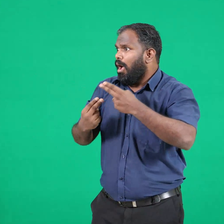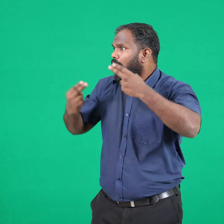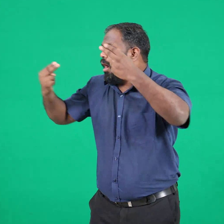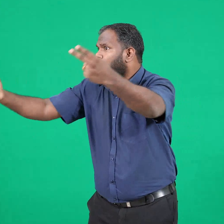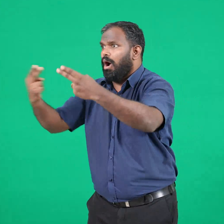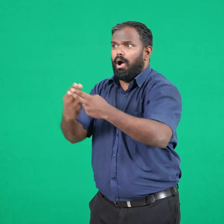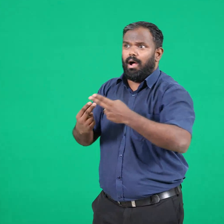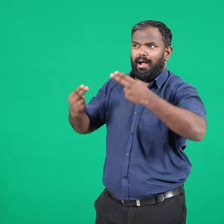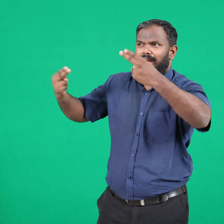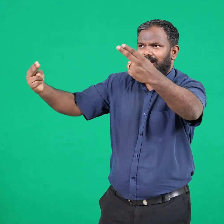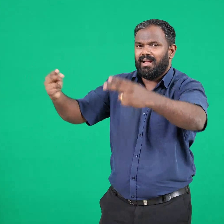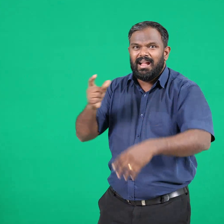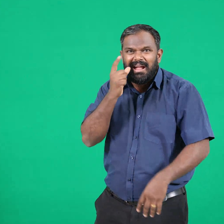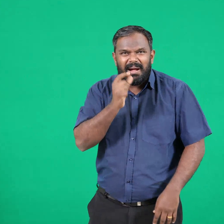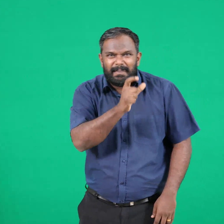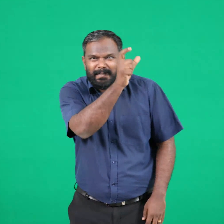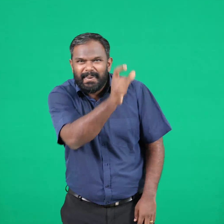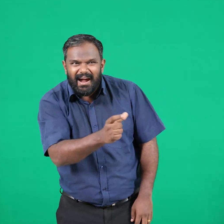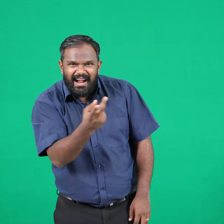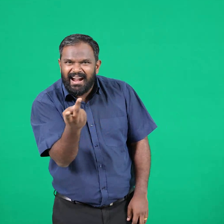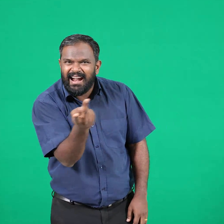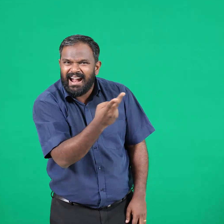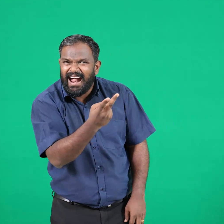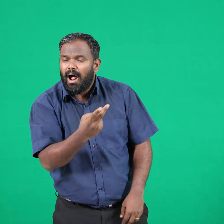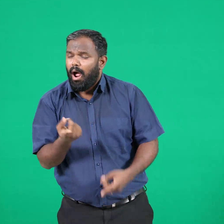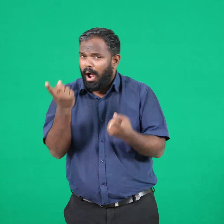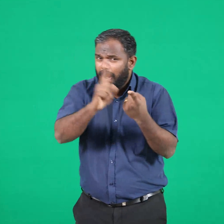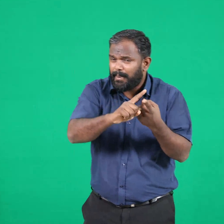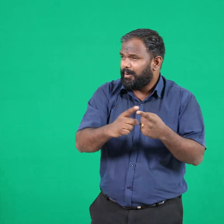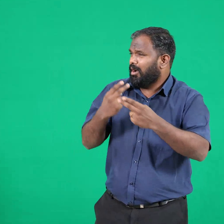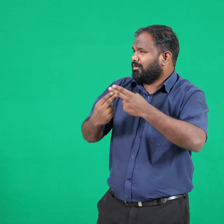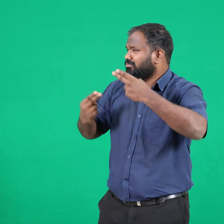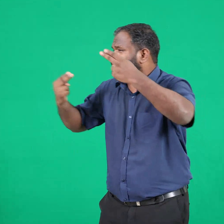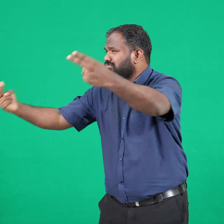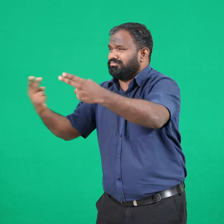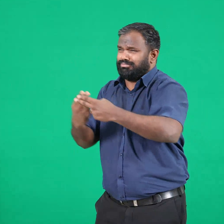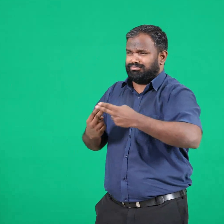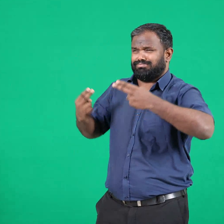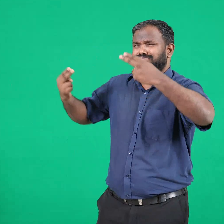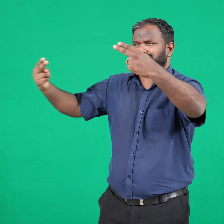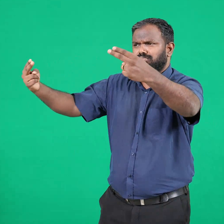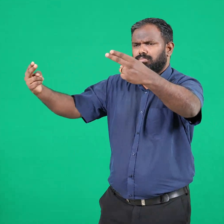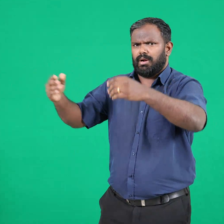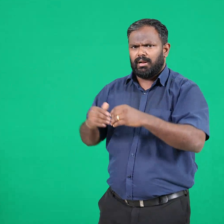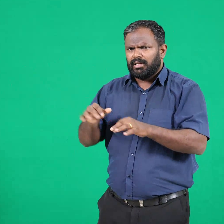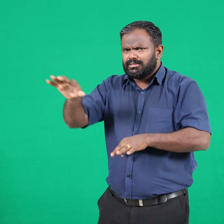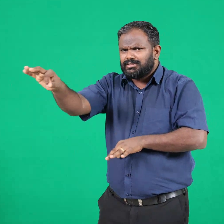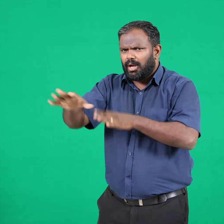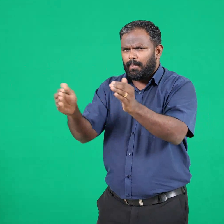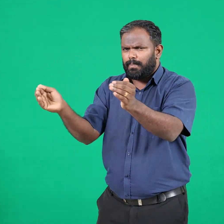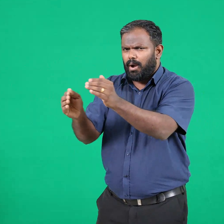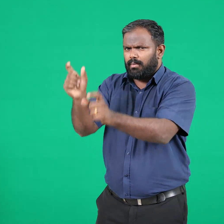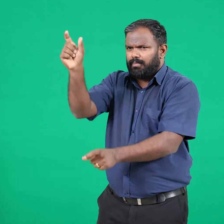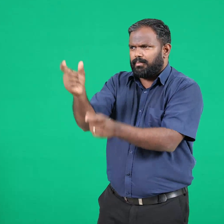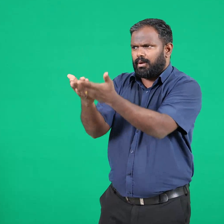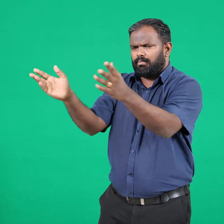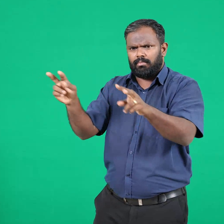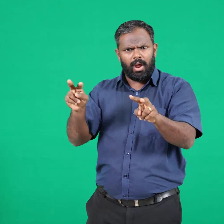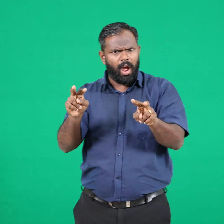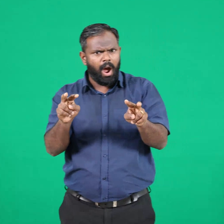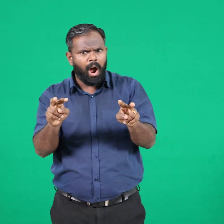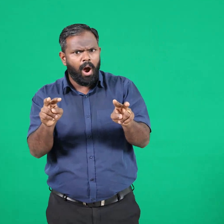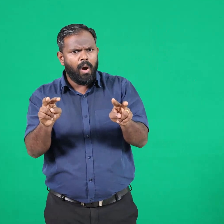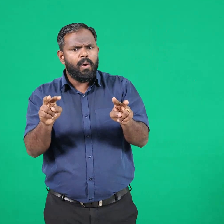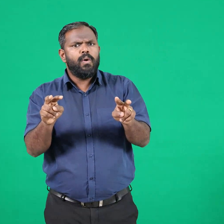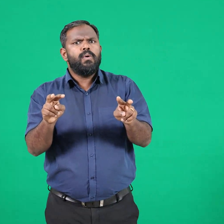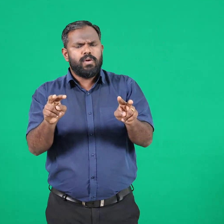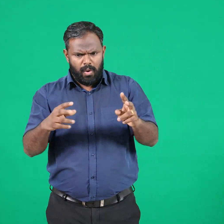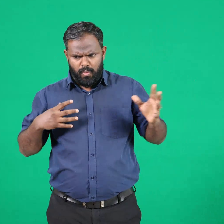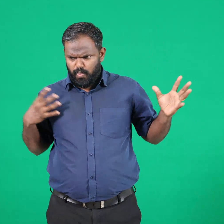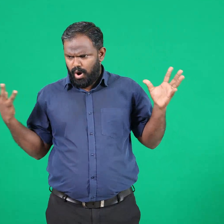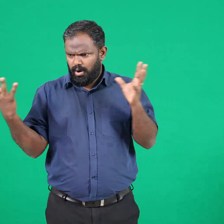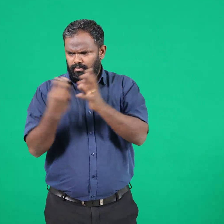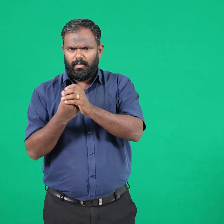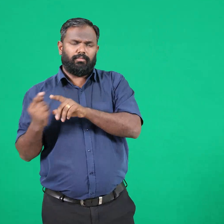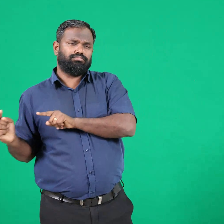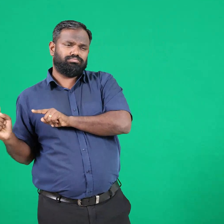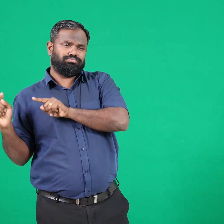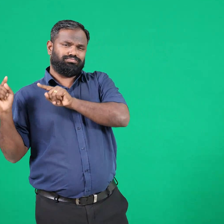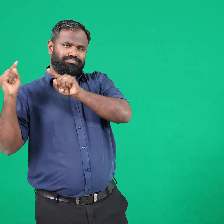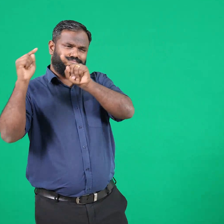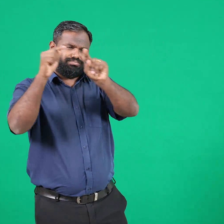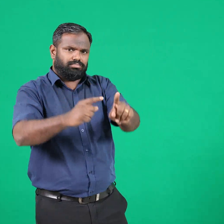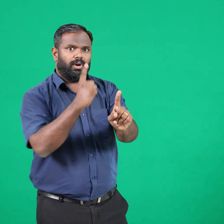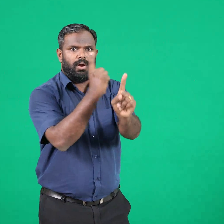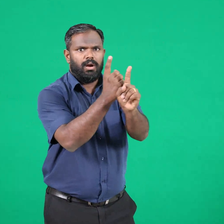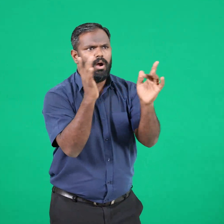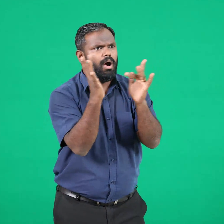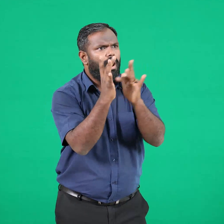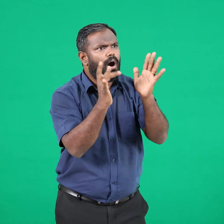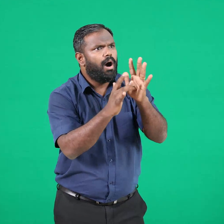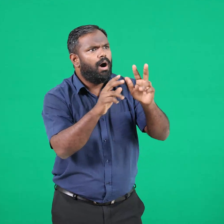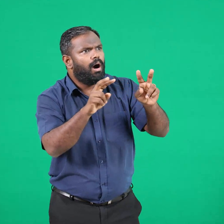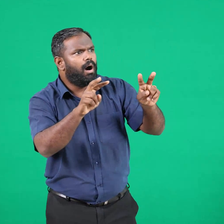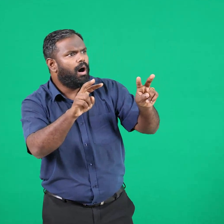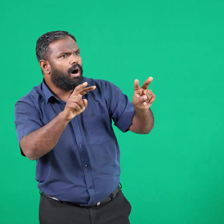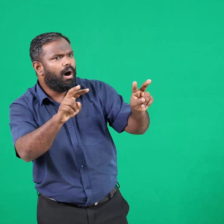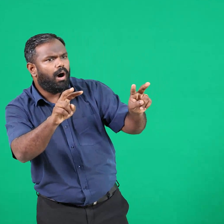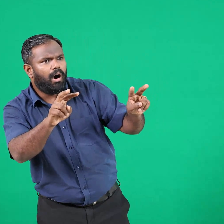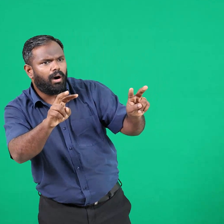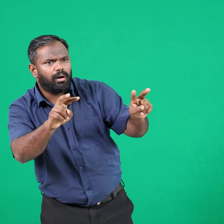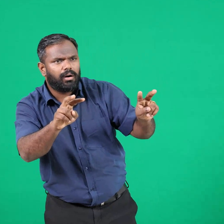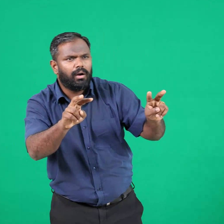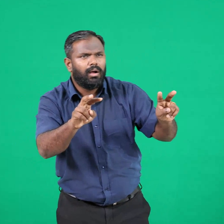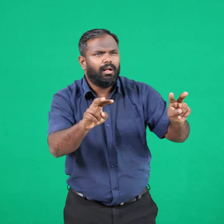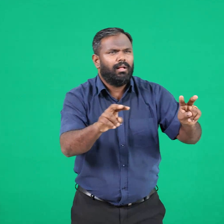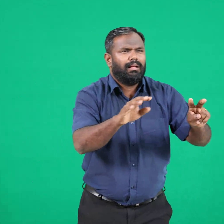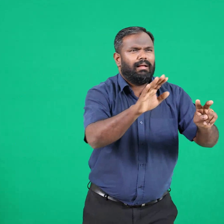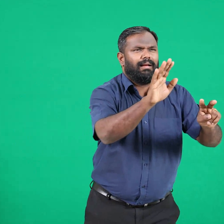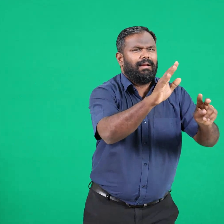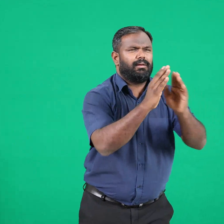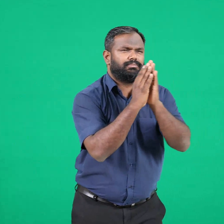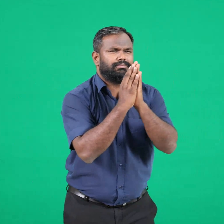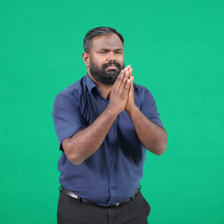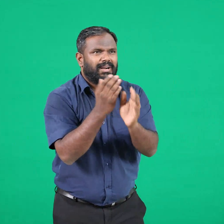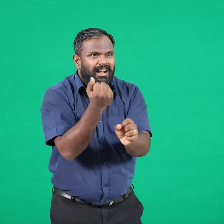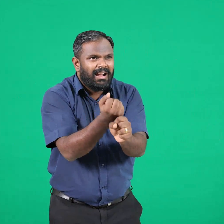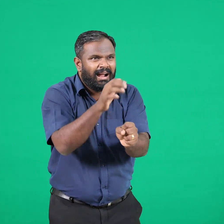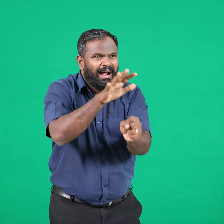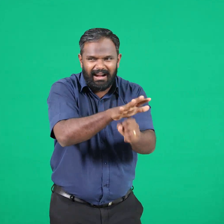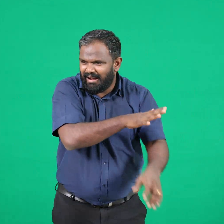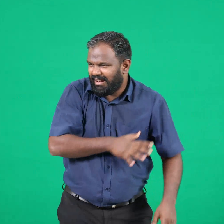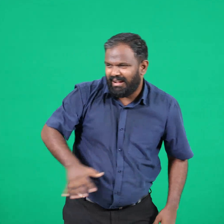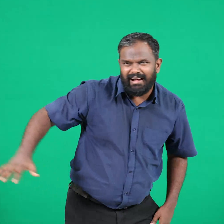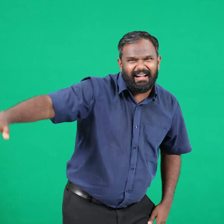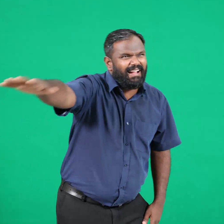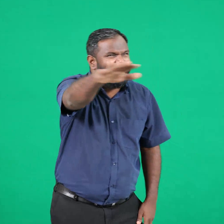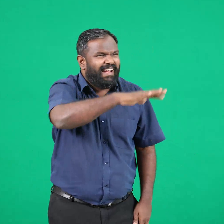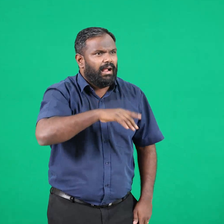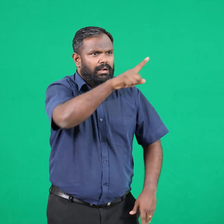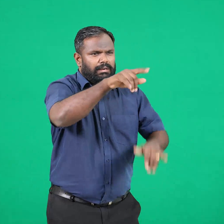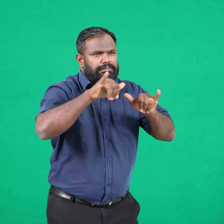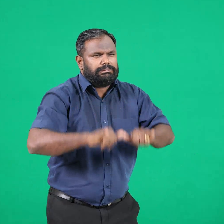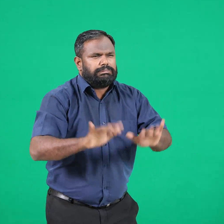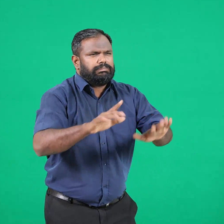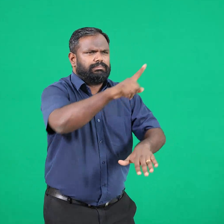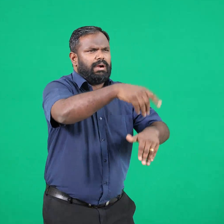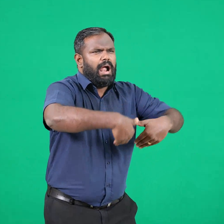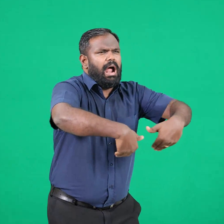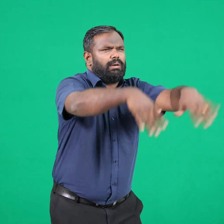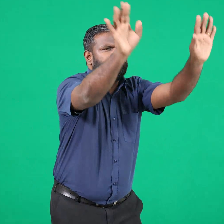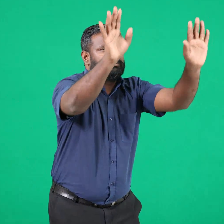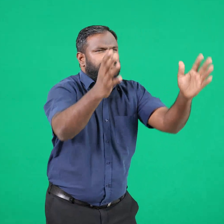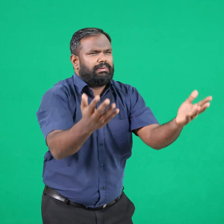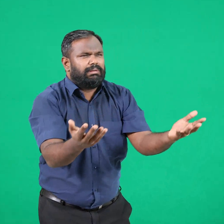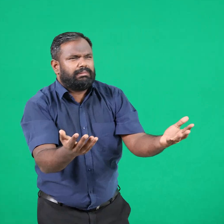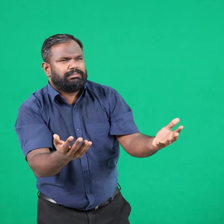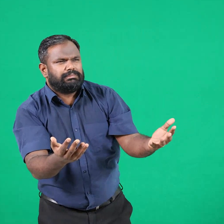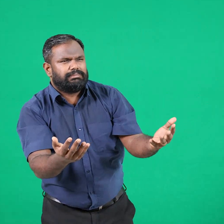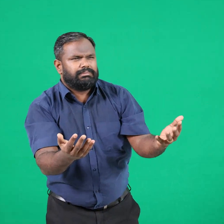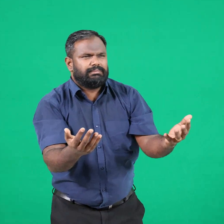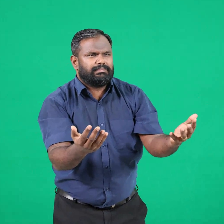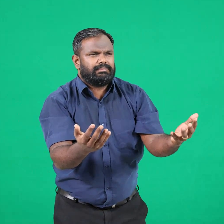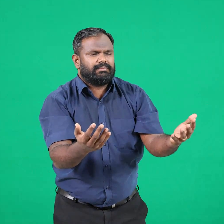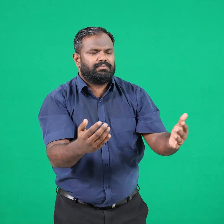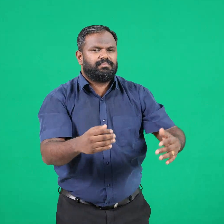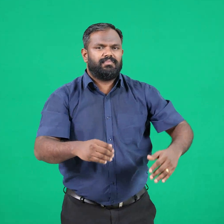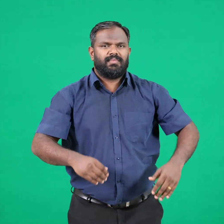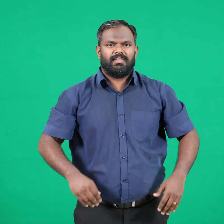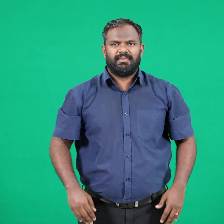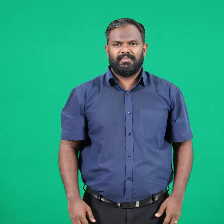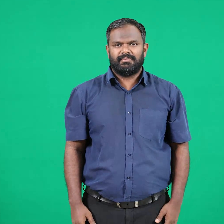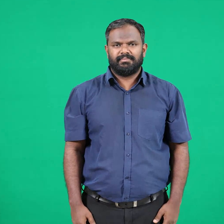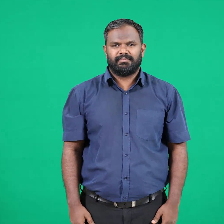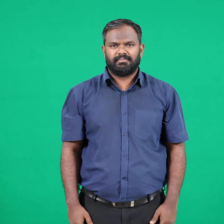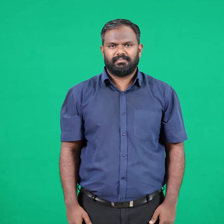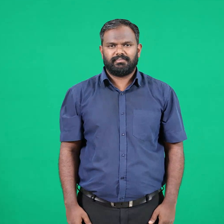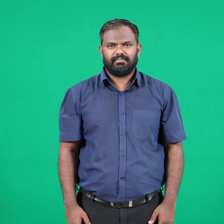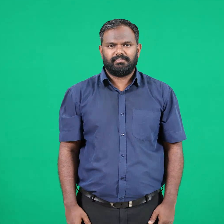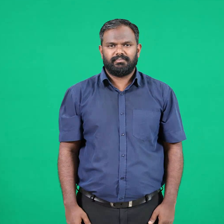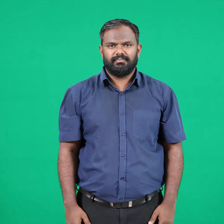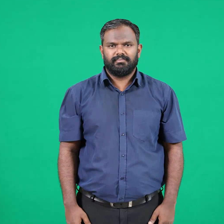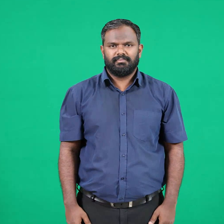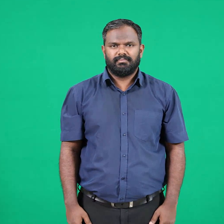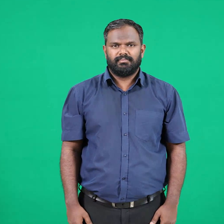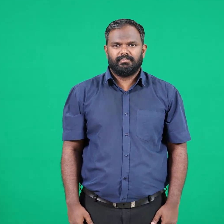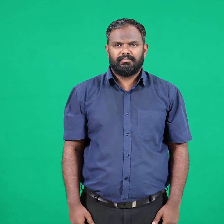Then the whole town went out to meet Jesus. And when they saw Him, they begged Him to leave their region.